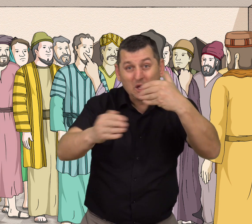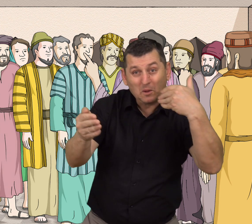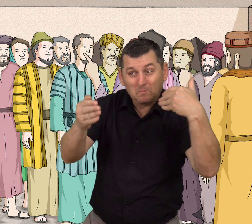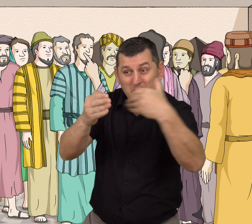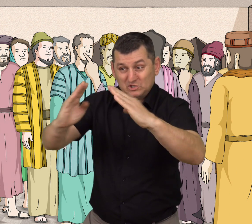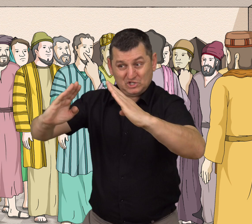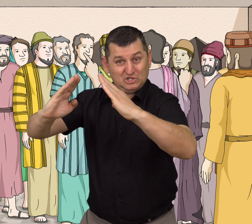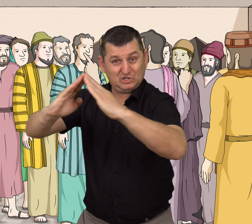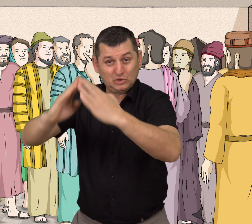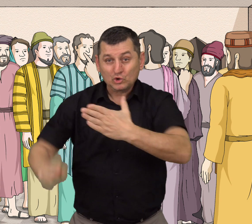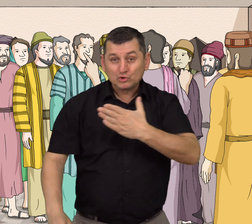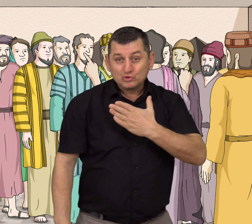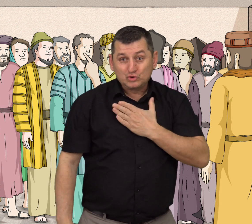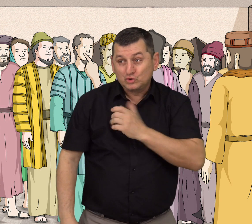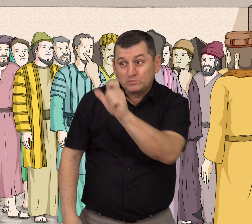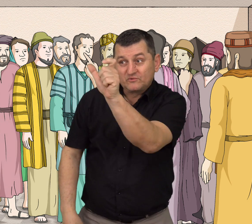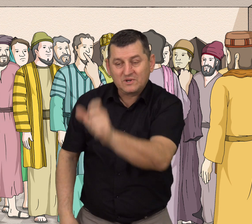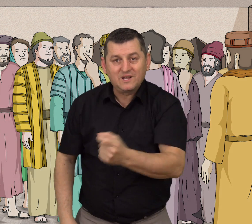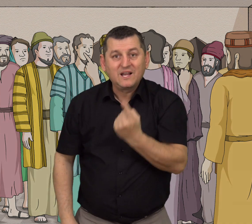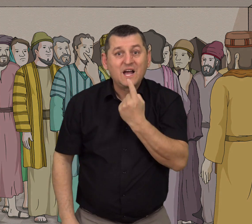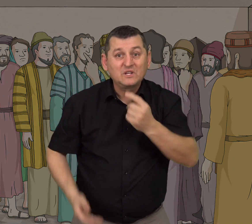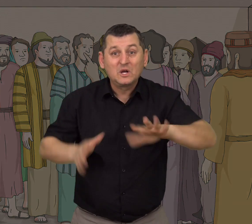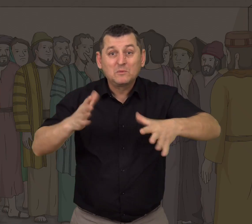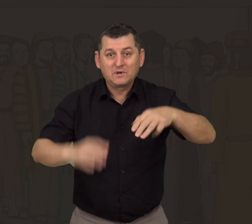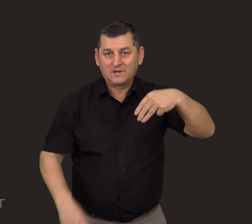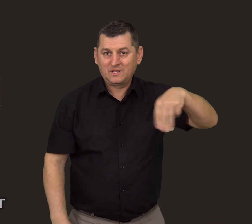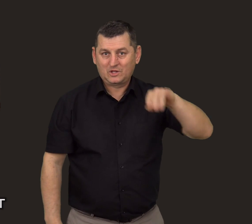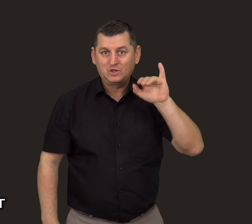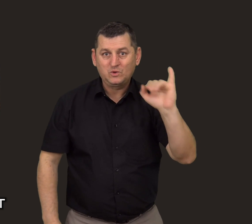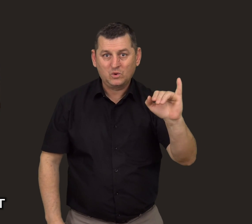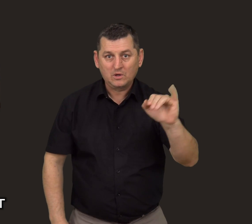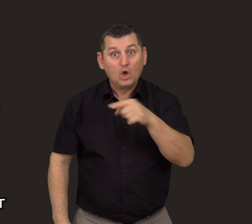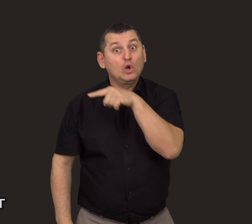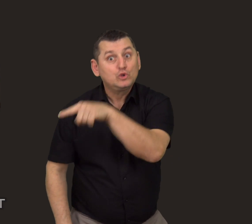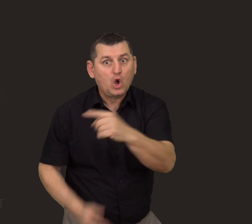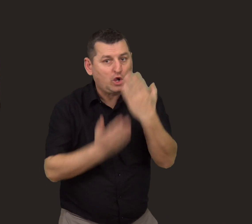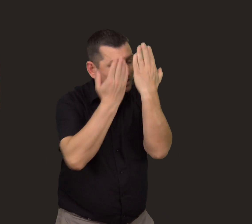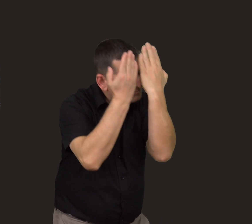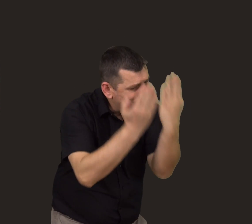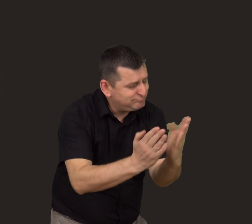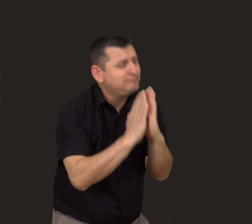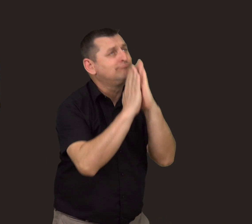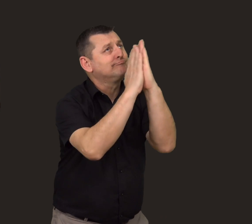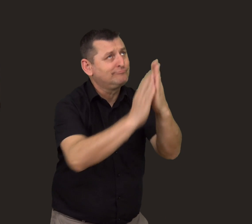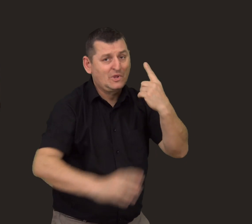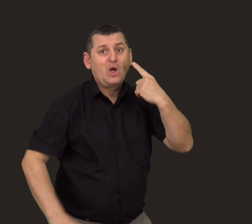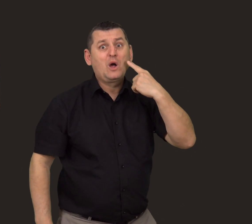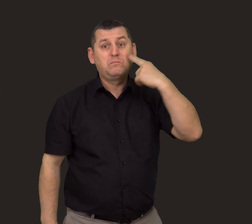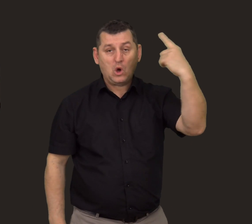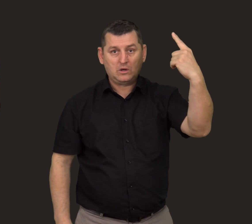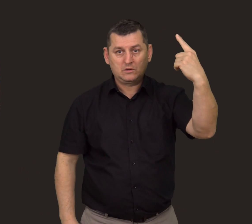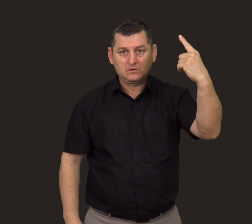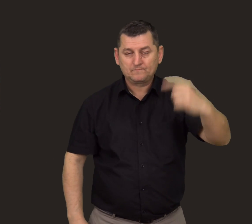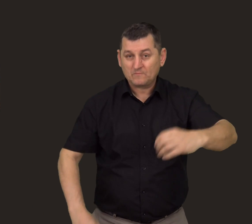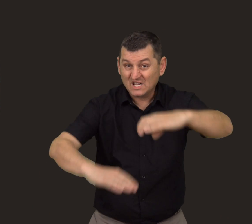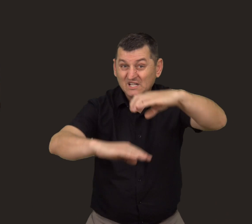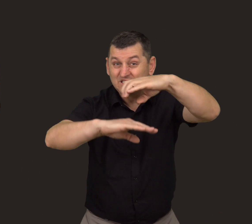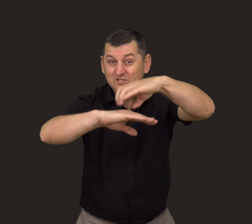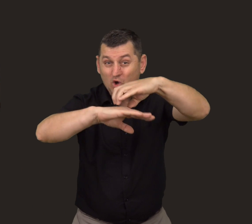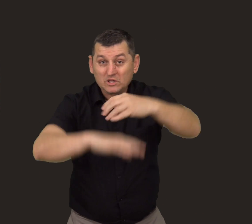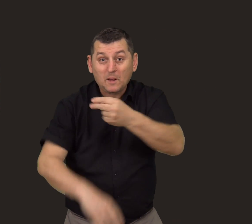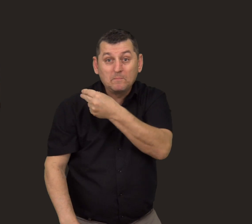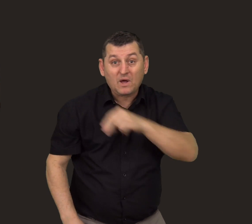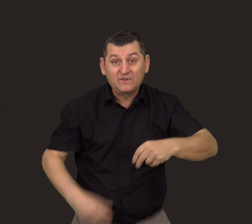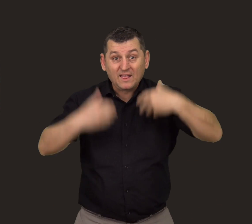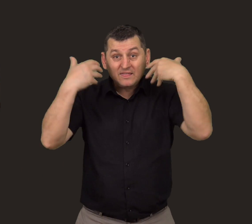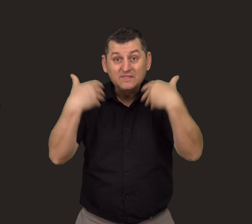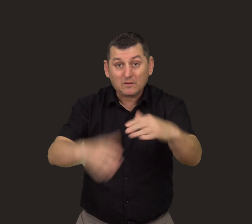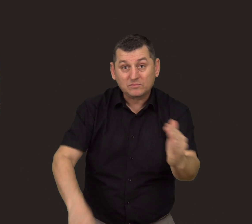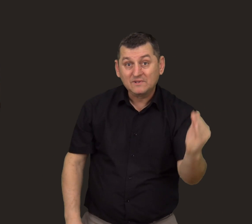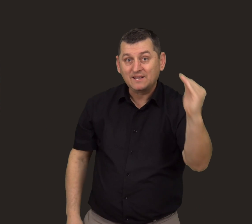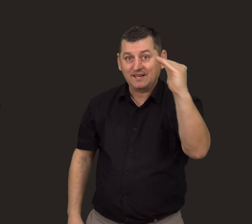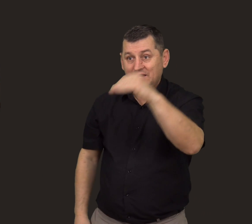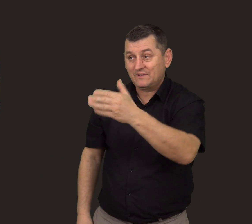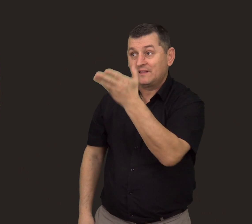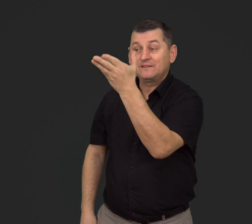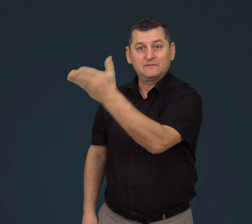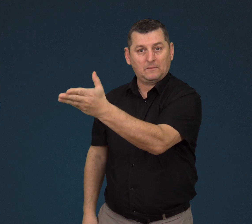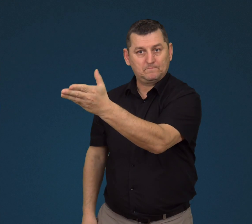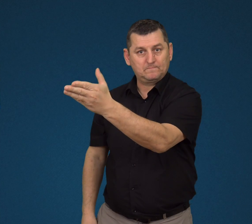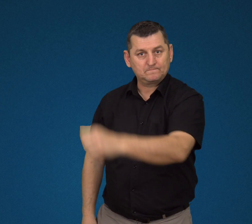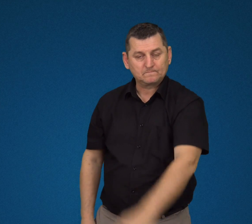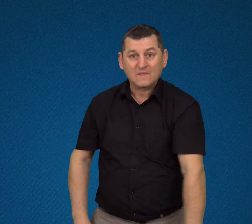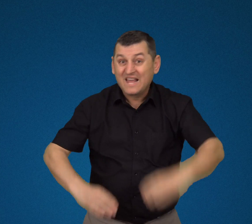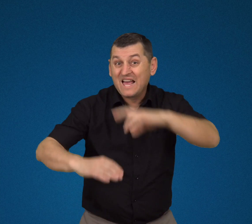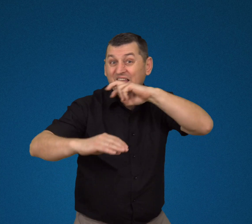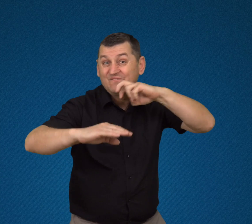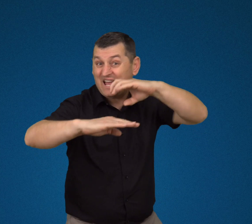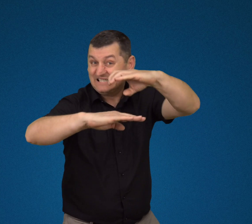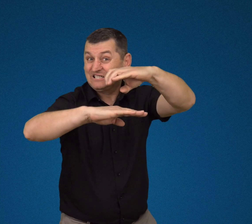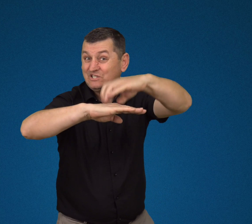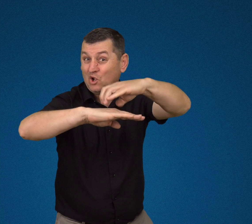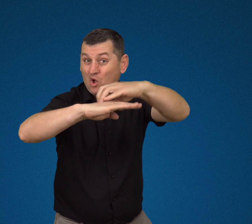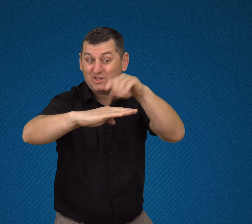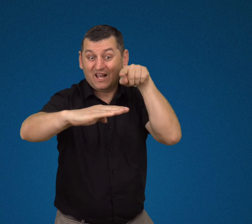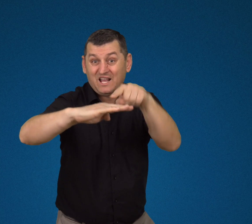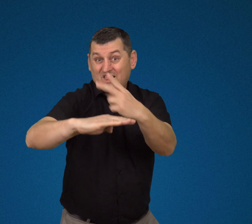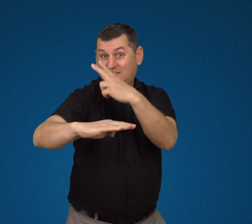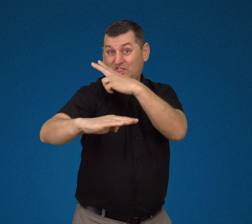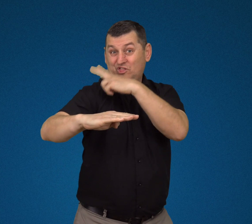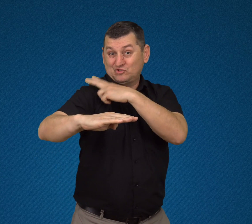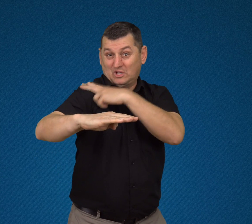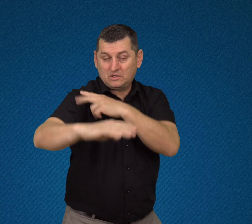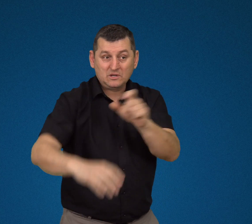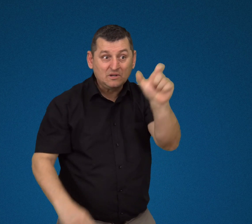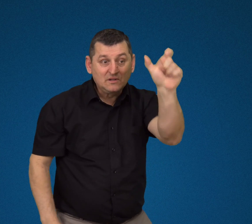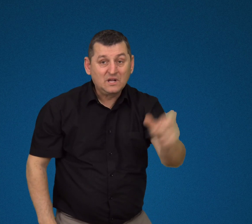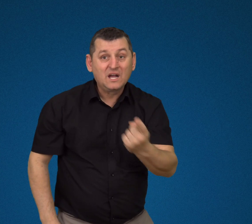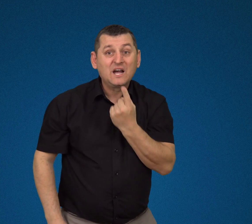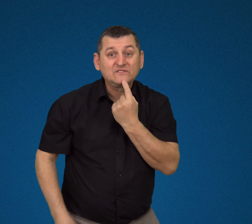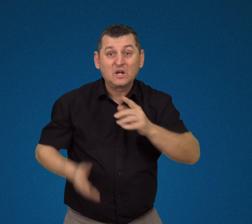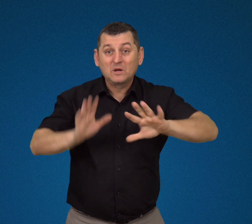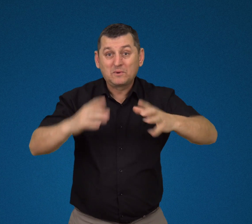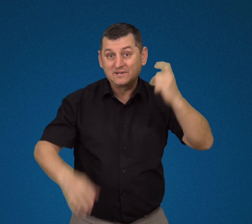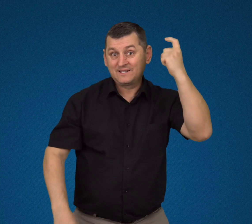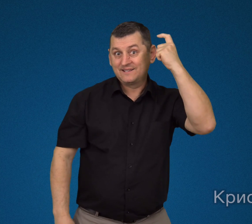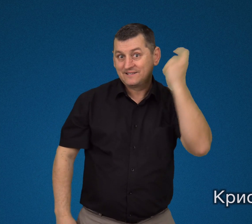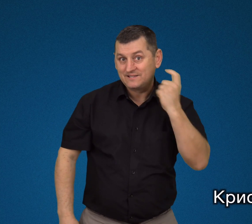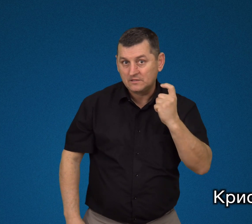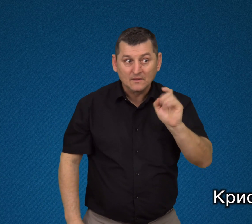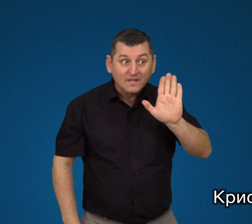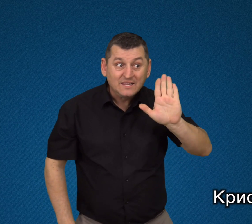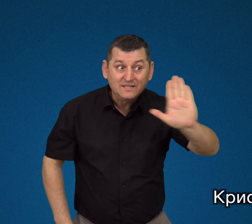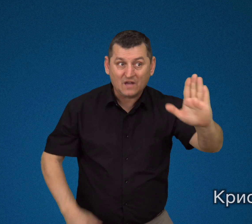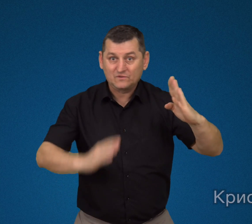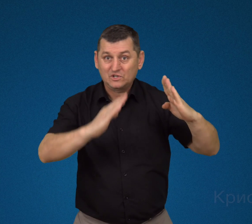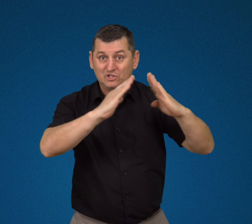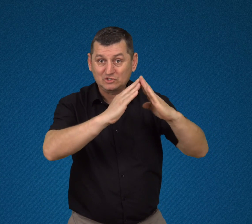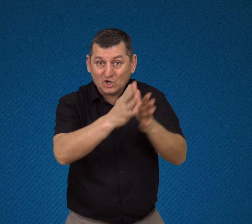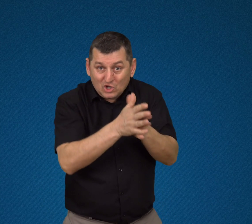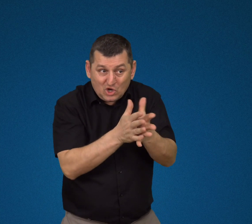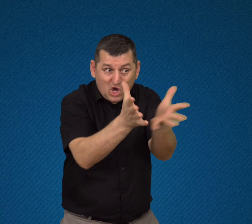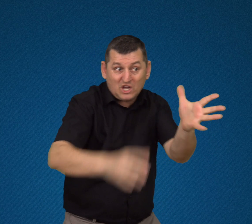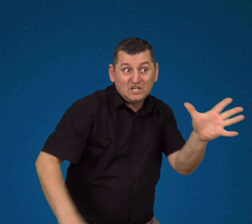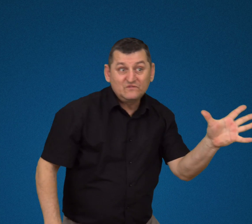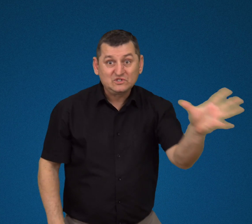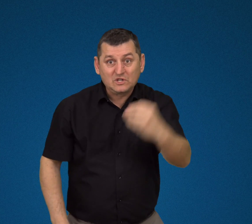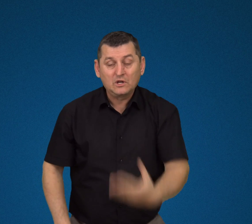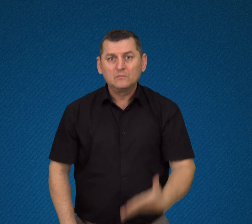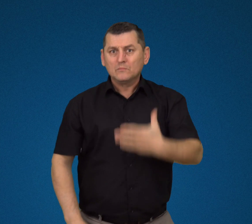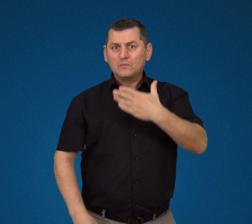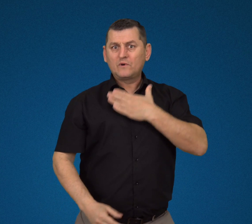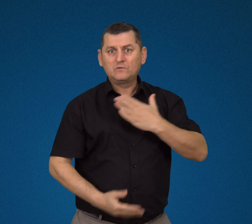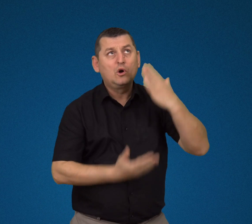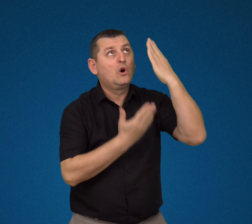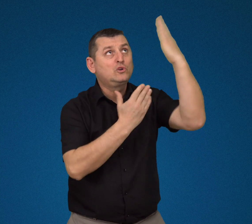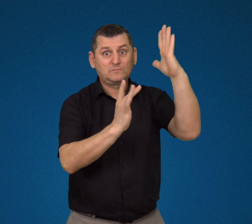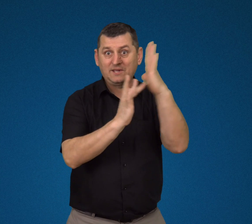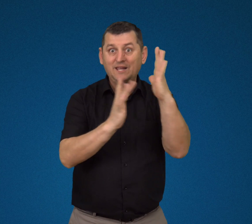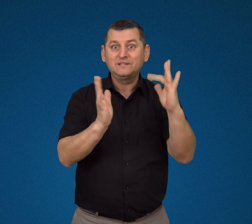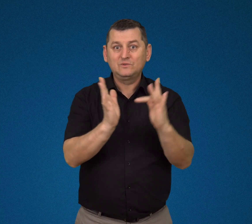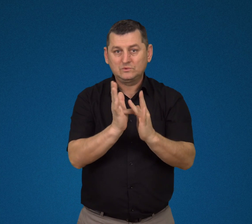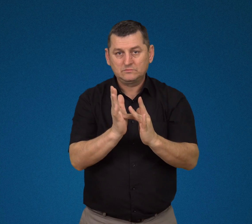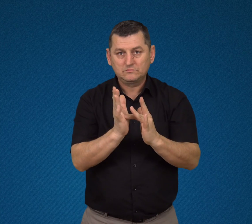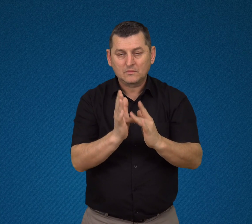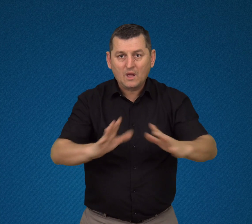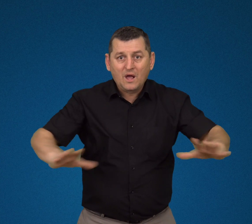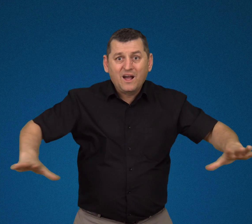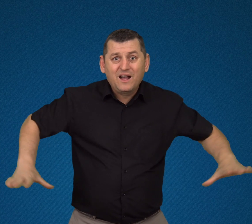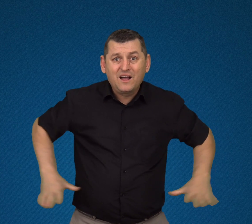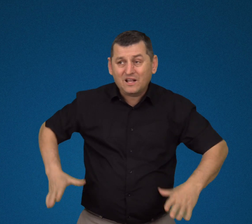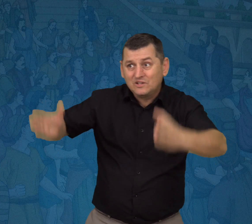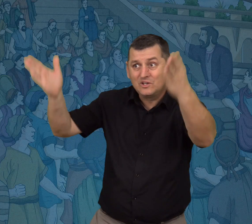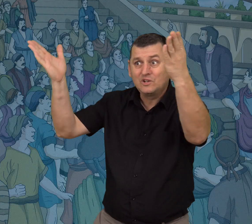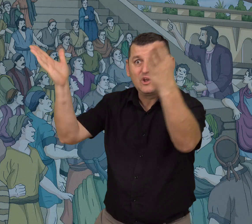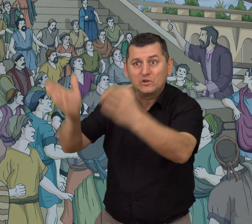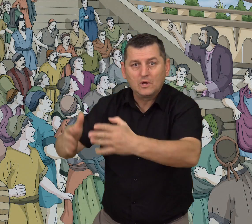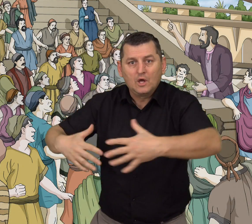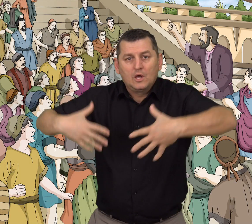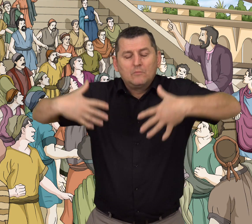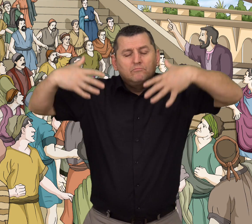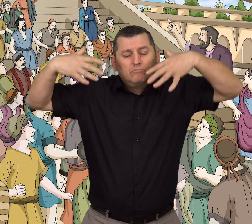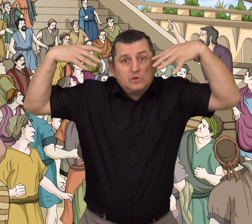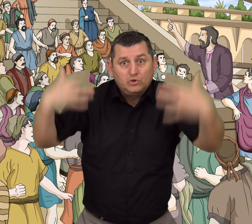So Paul left the synagogue and went next door to the house of Titus Justus, a worshiper of God. Crispus, the synagogue leader, and his whole household believed in the Lord.